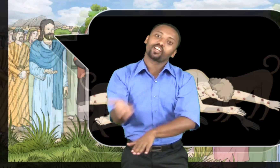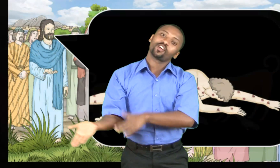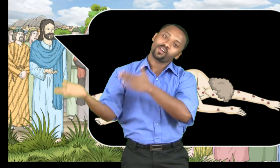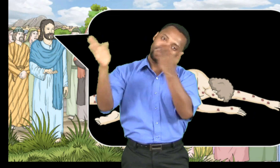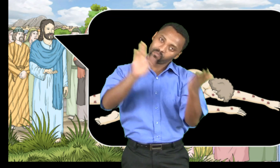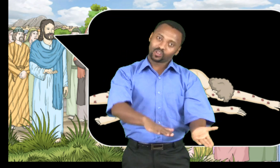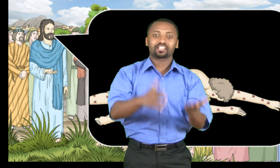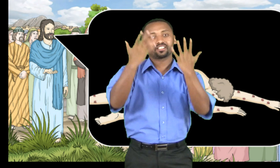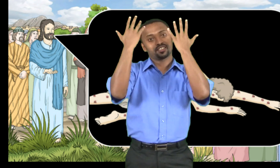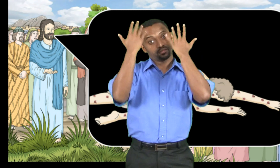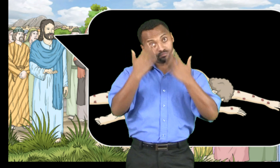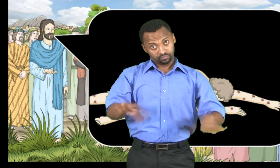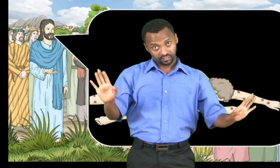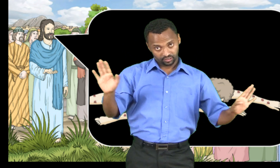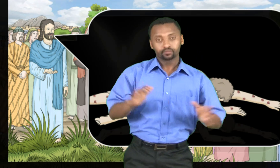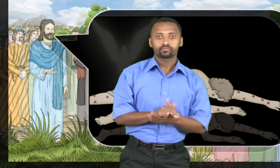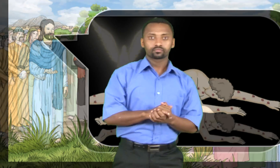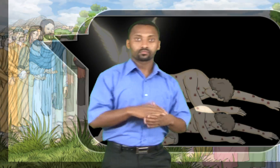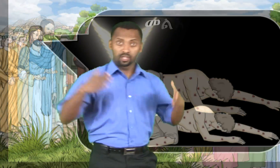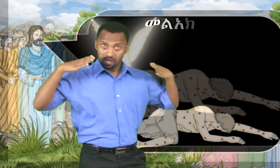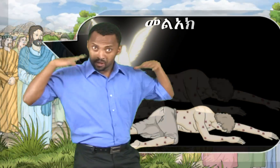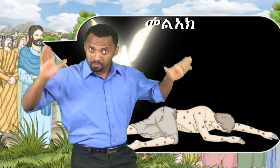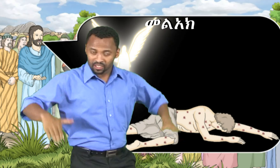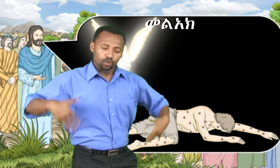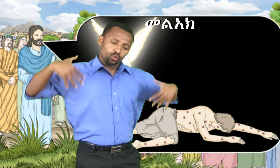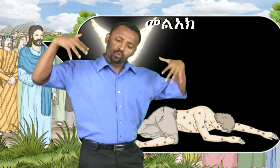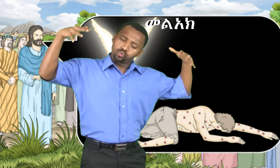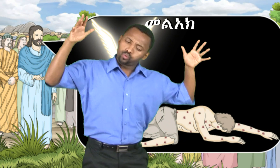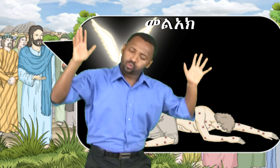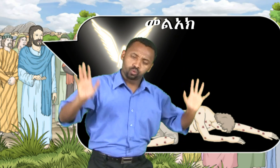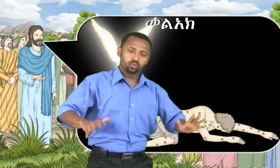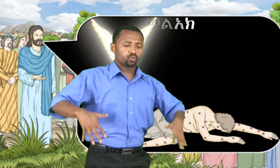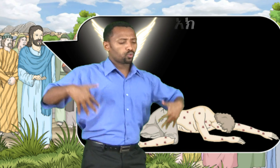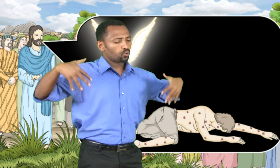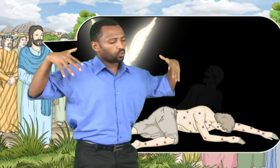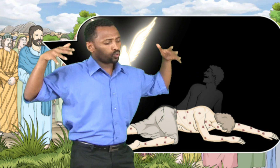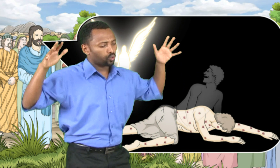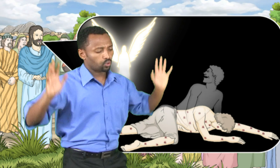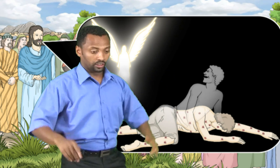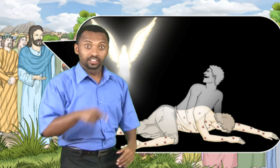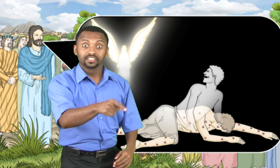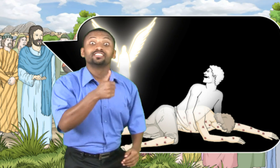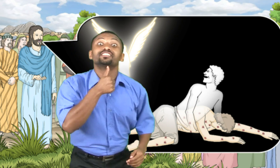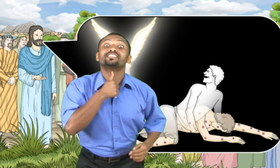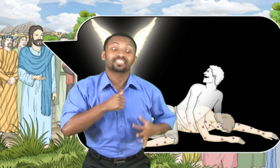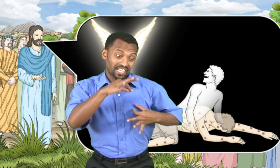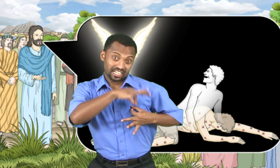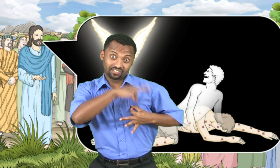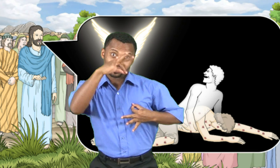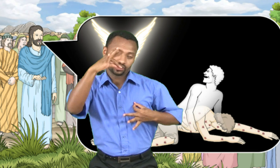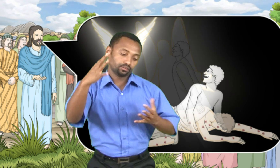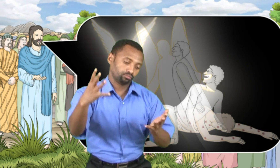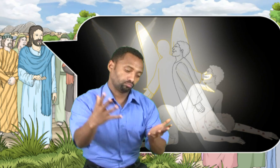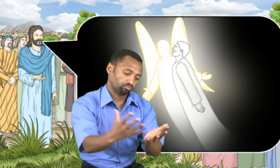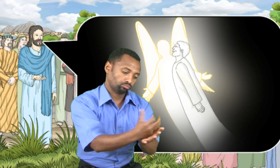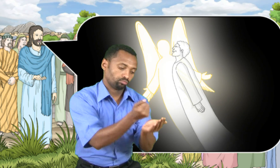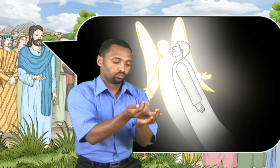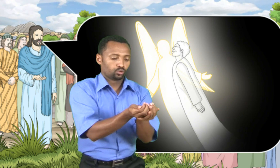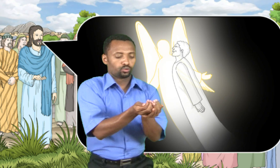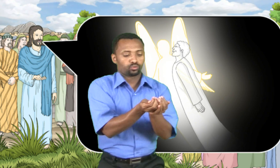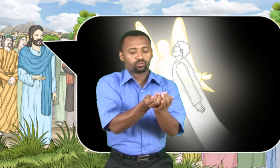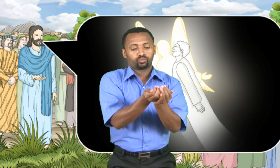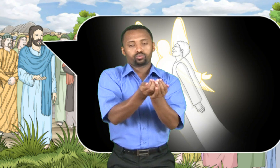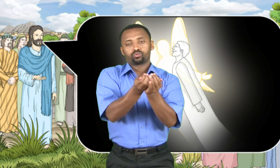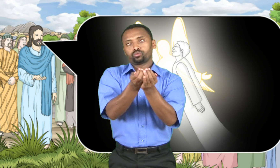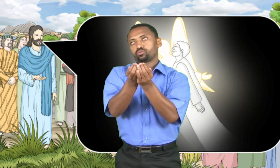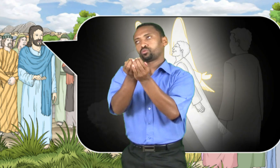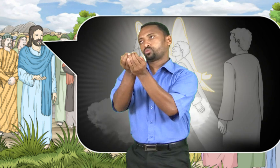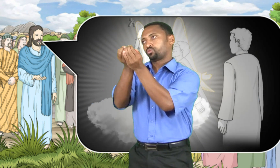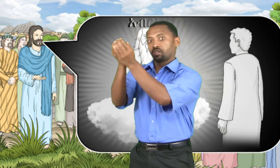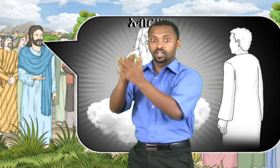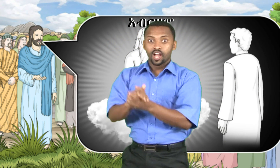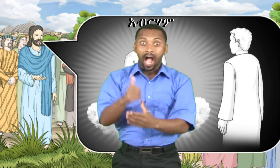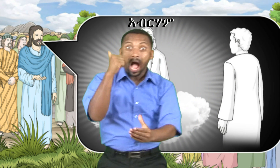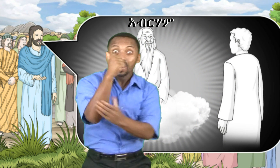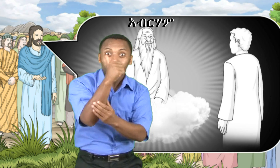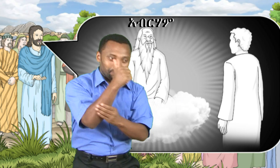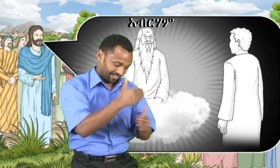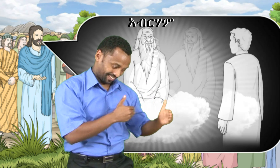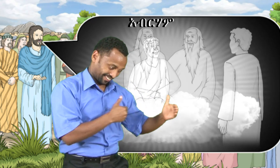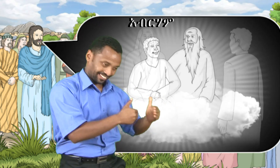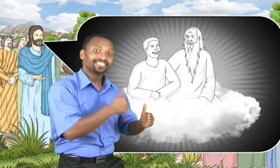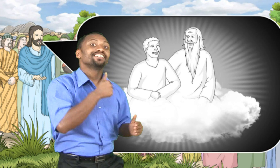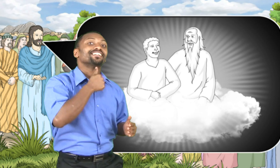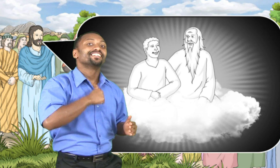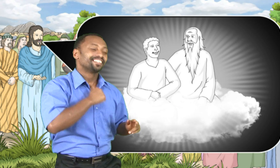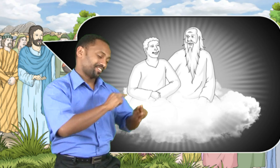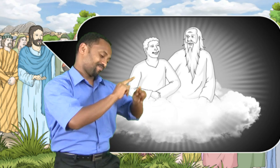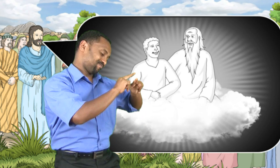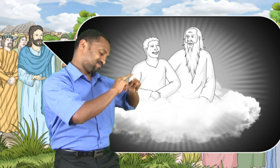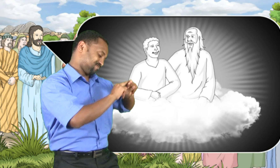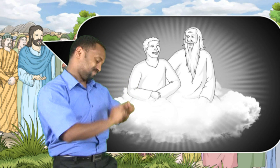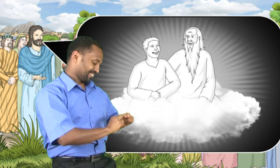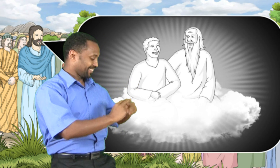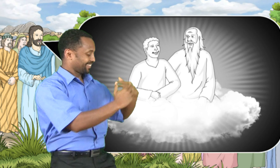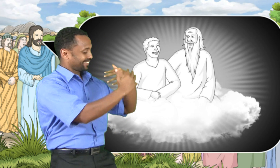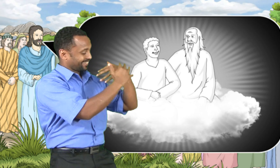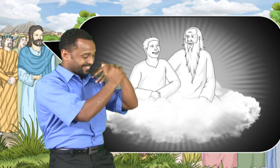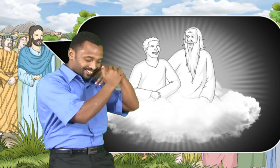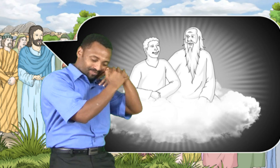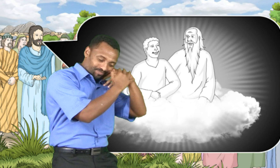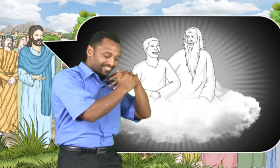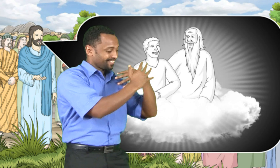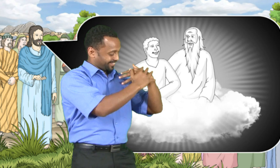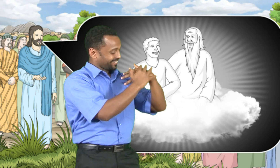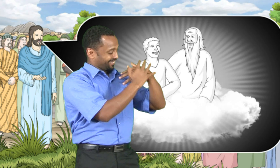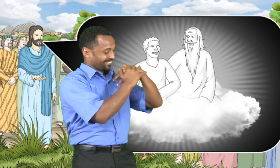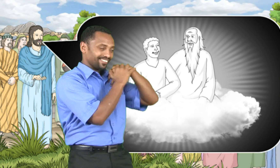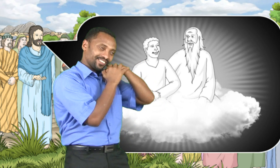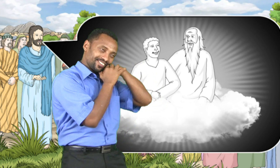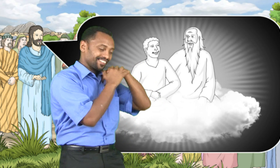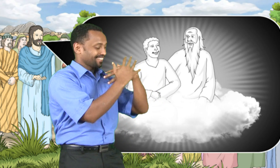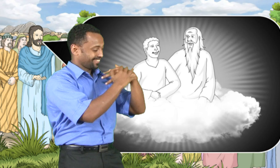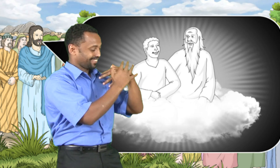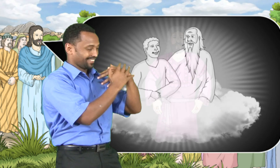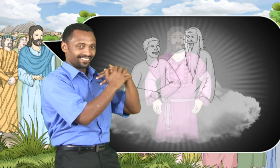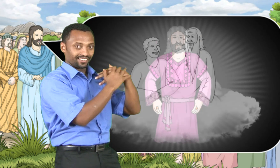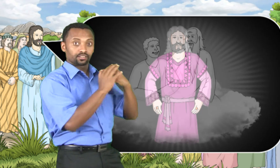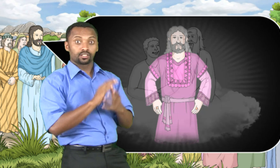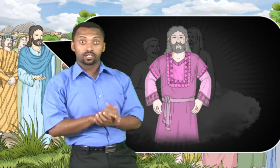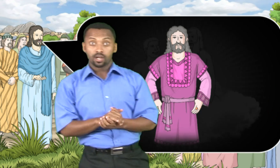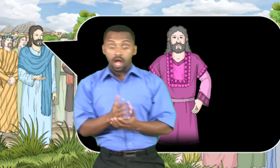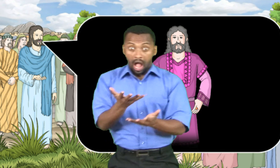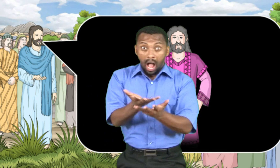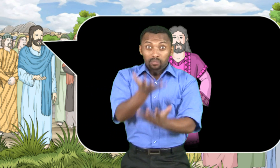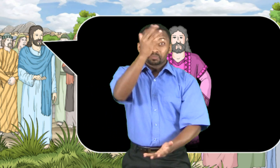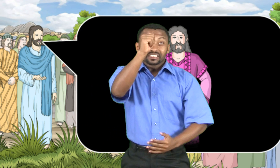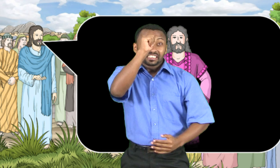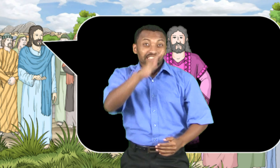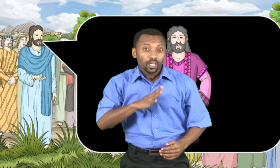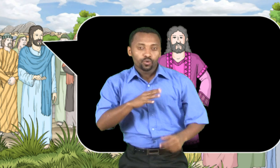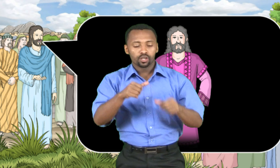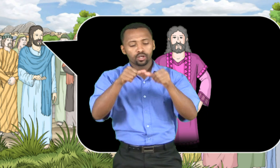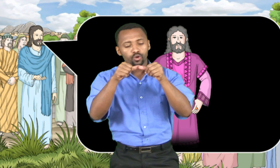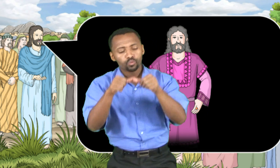One day the beggar died and was carried by the angels to Abraham’s side.